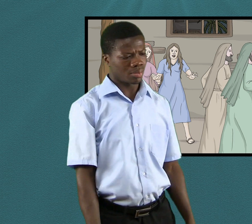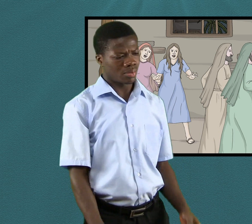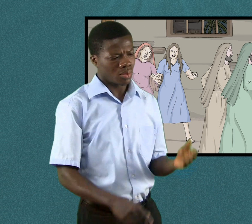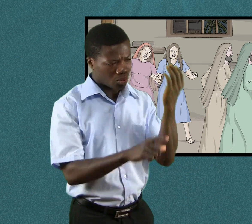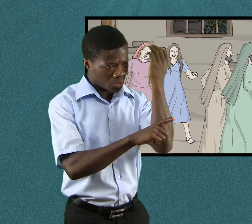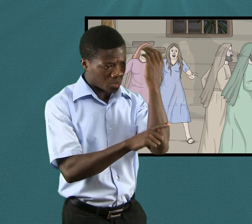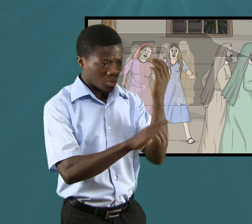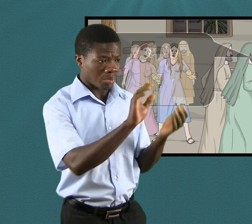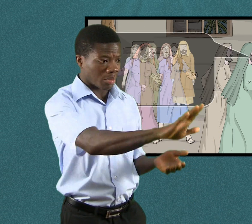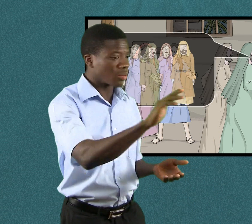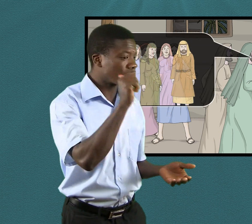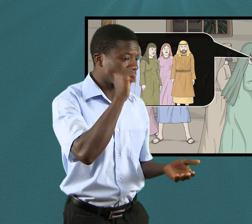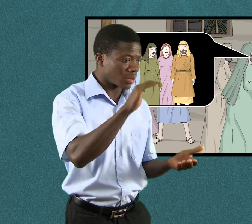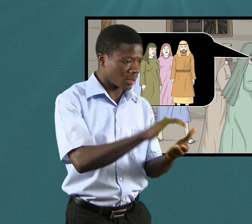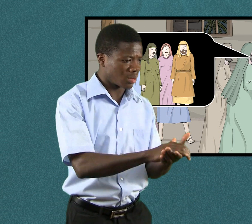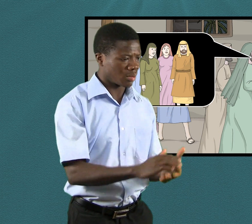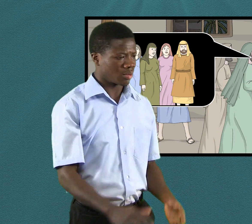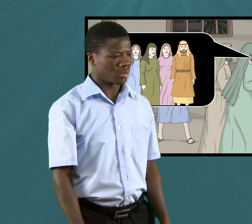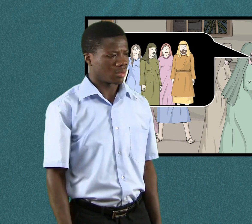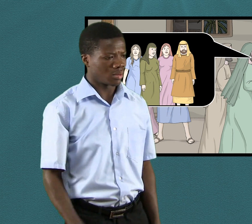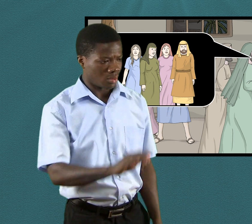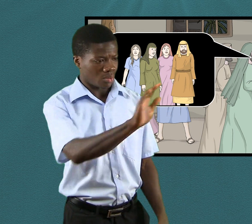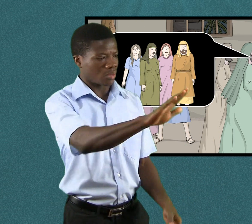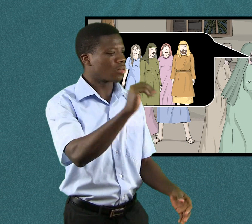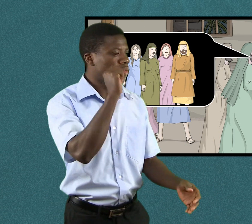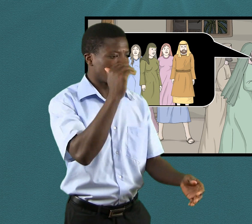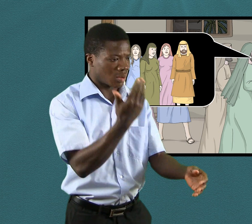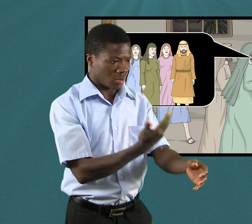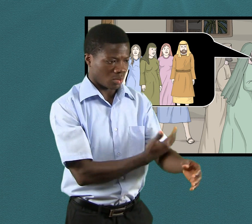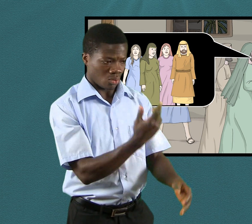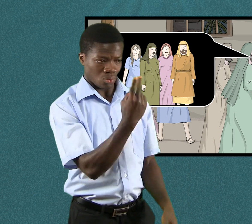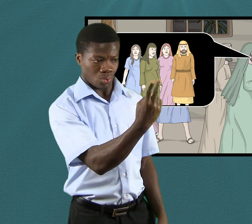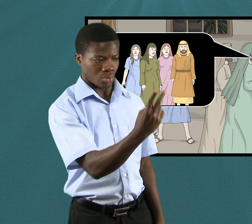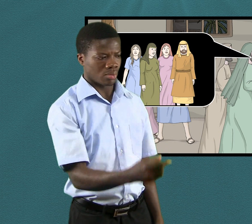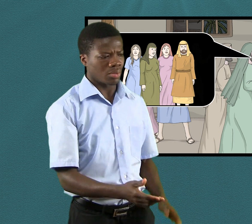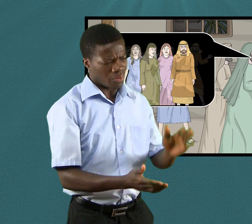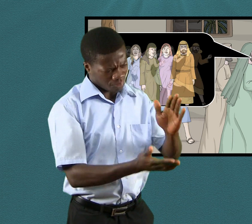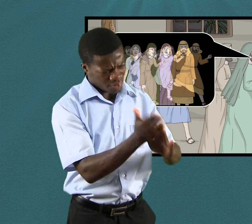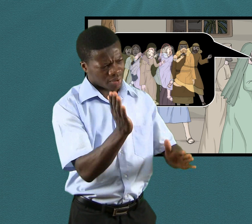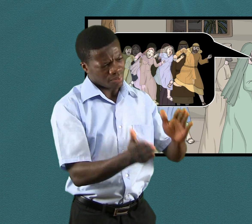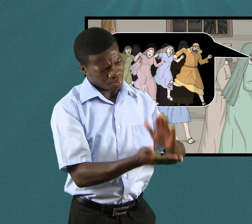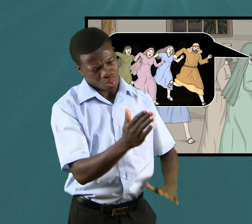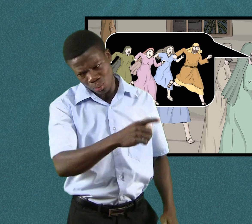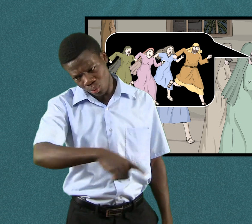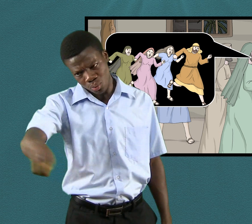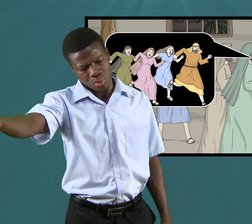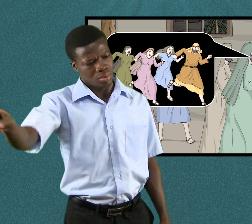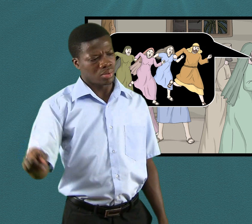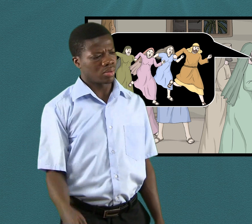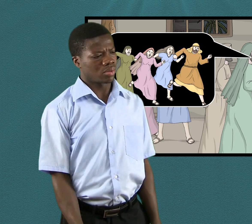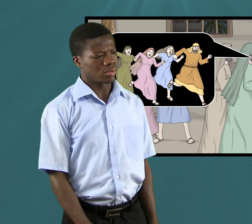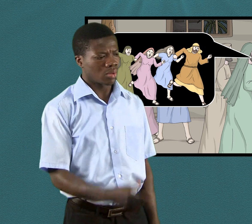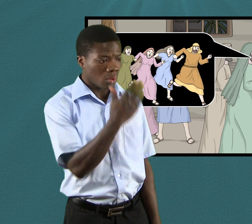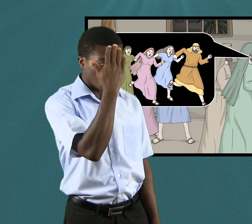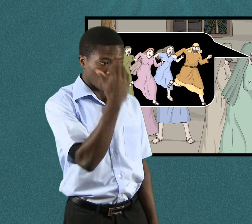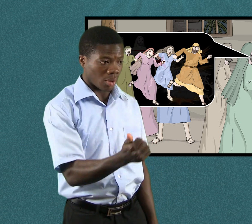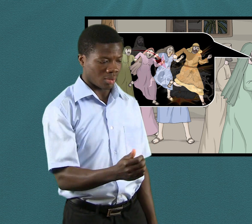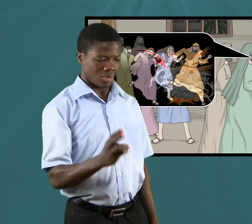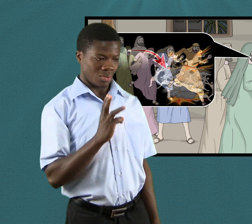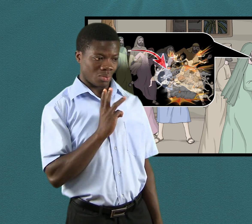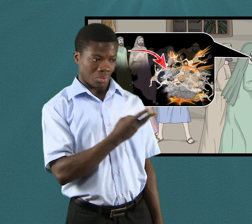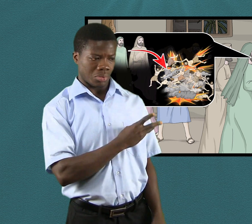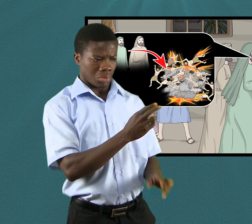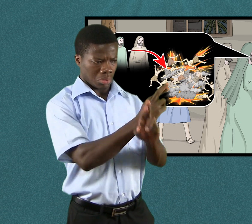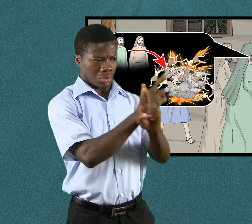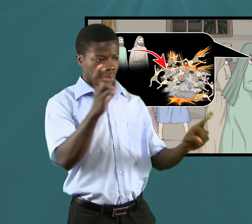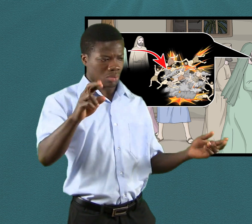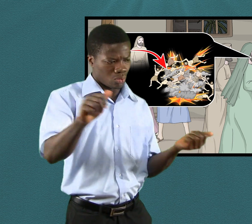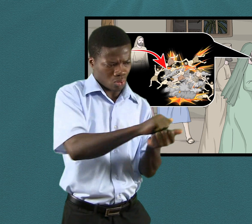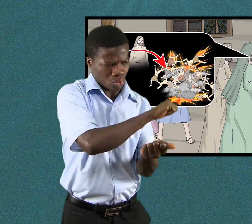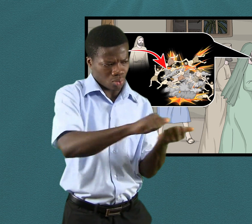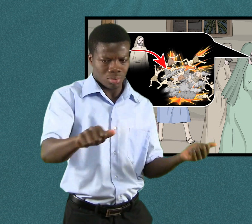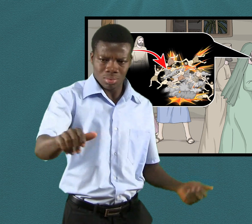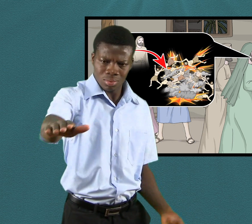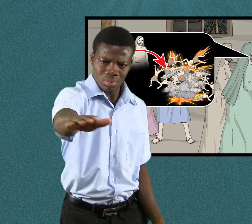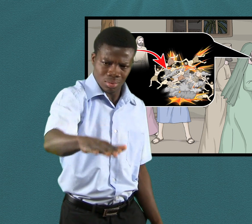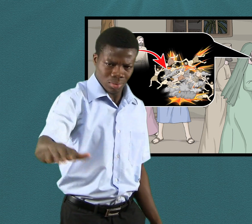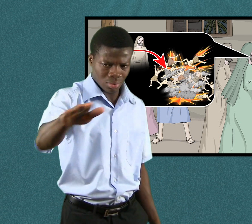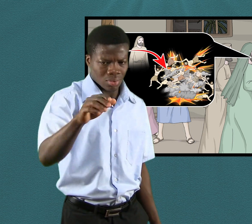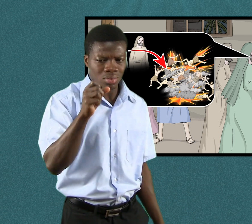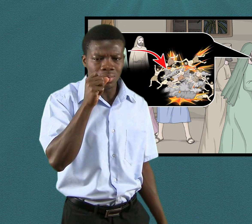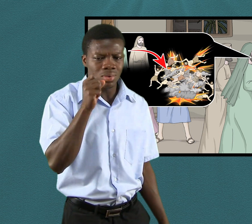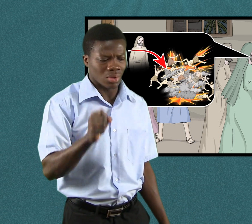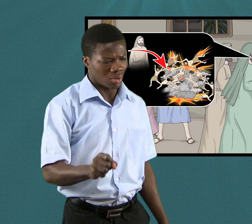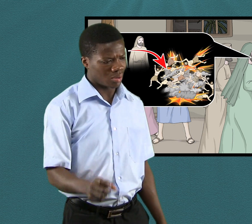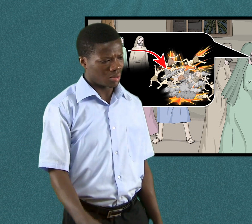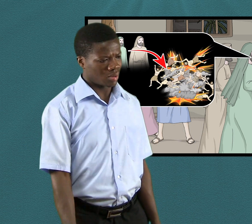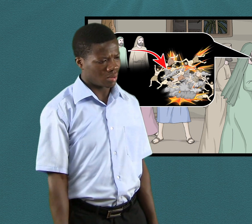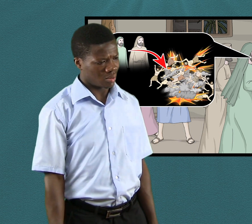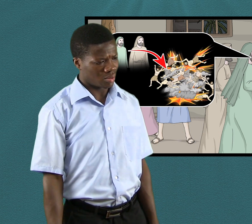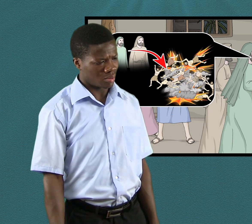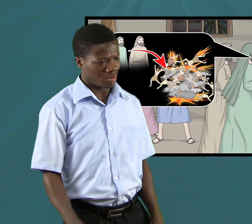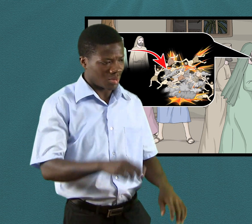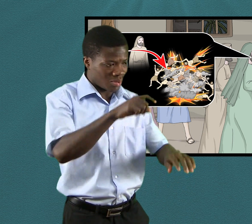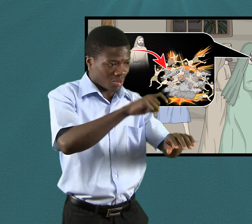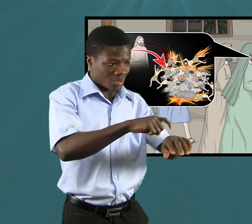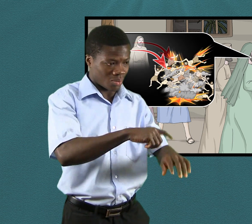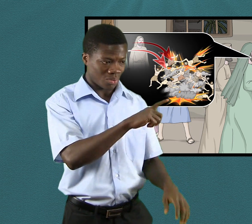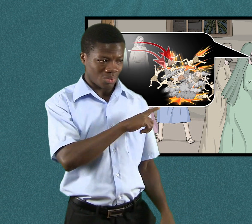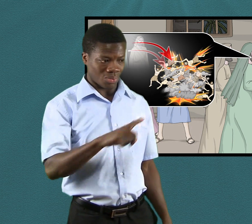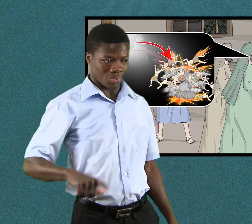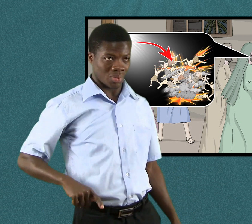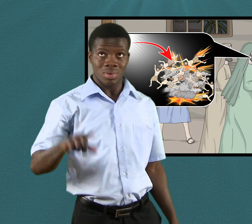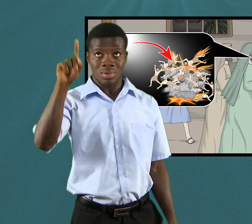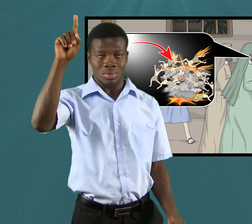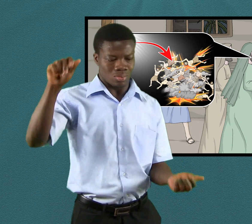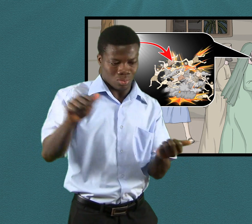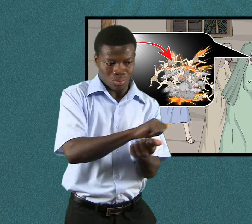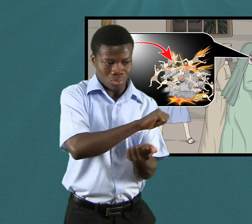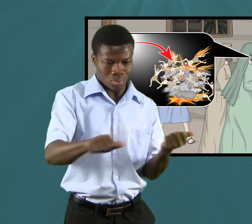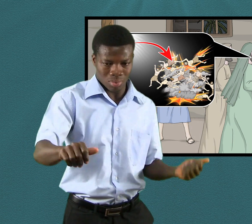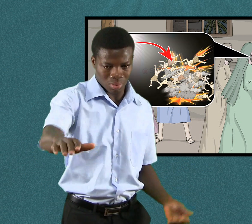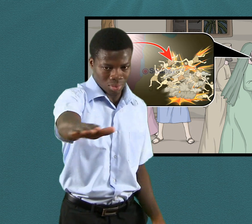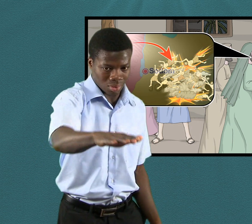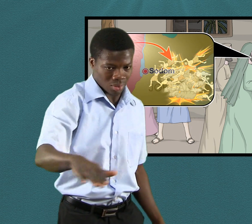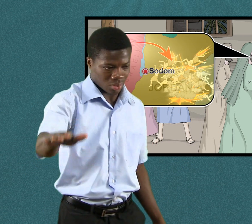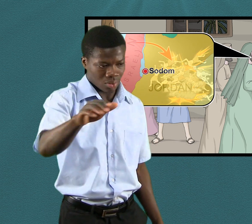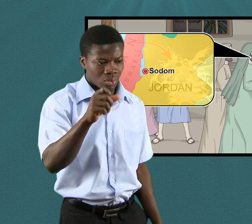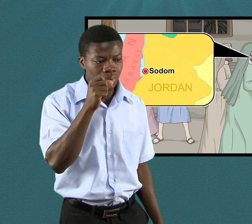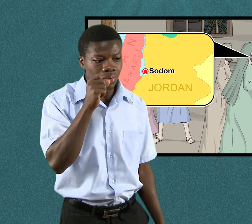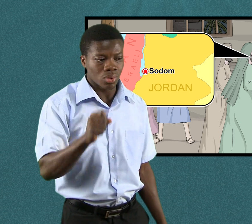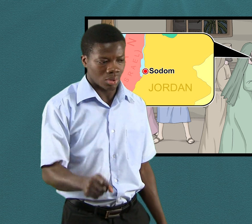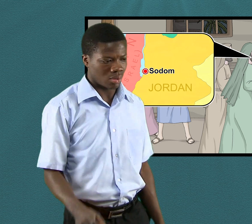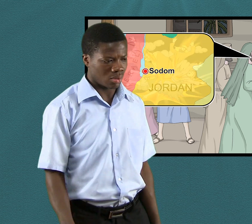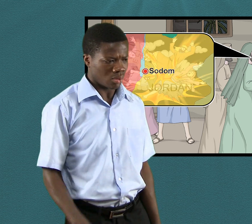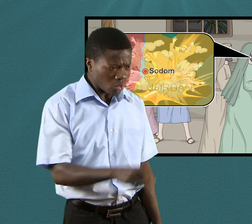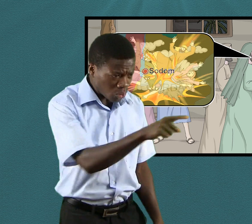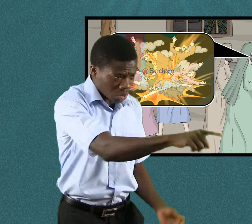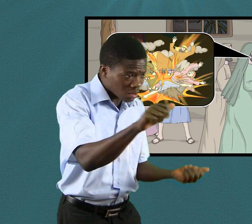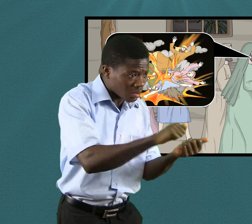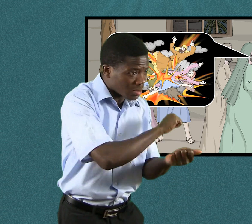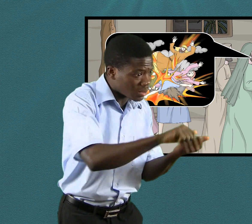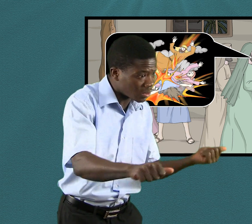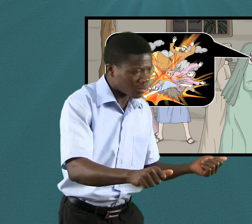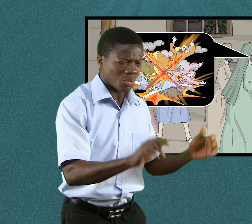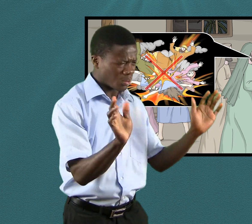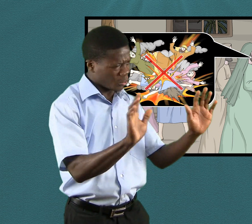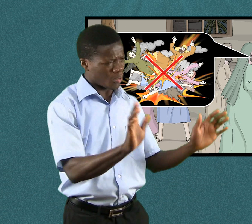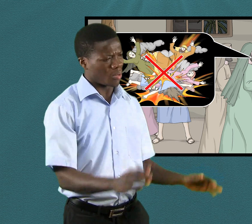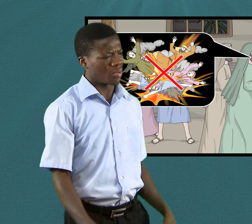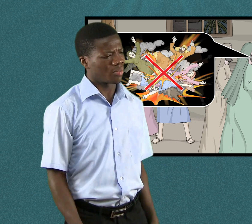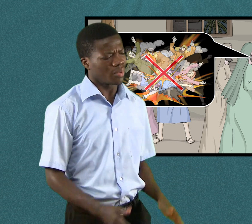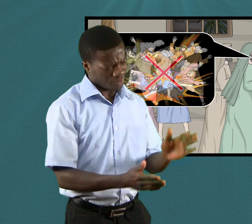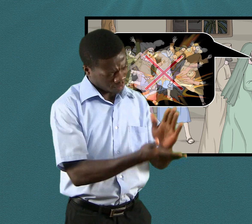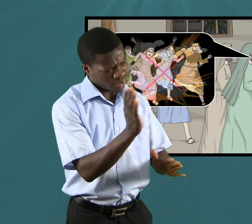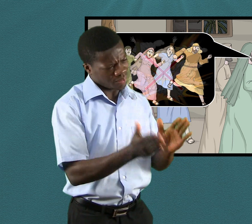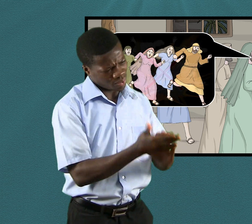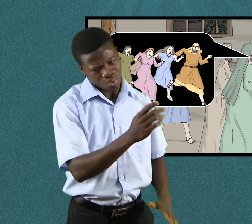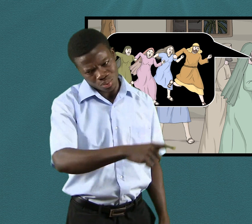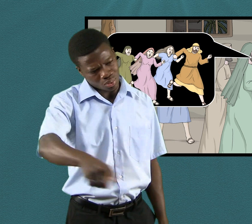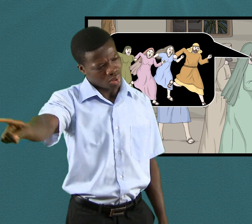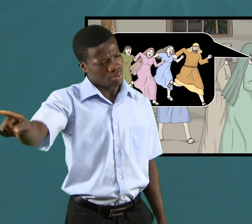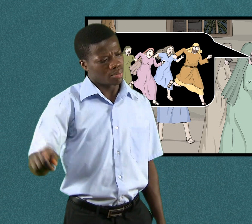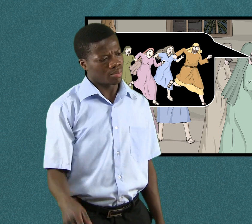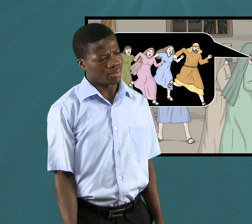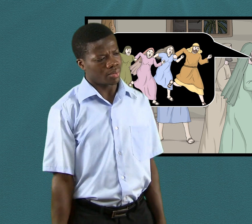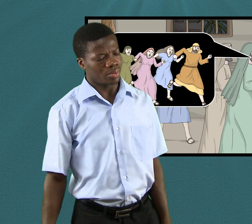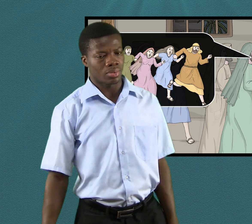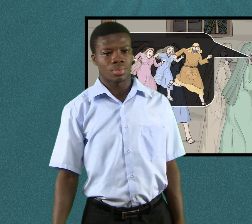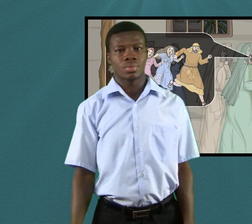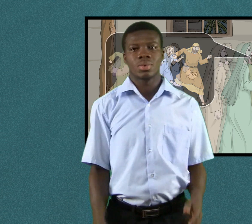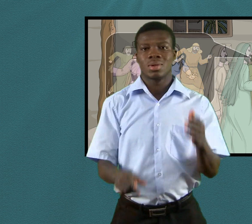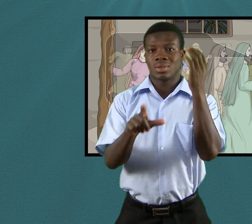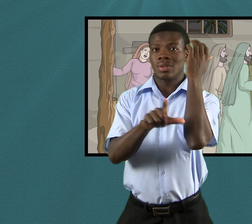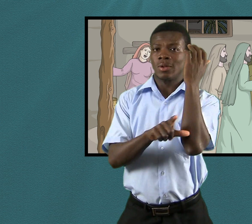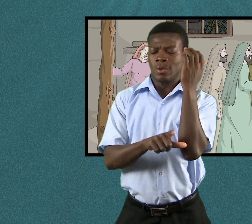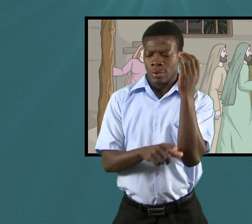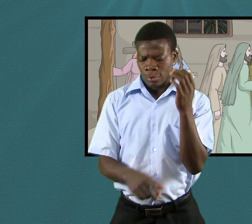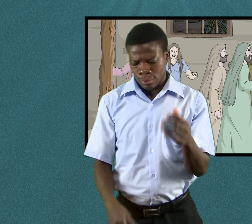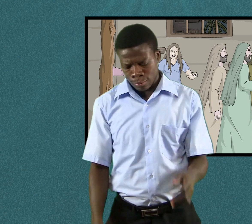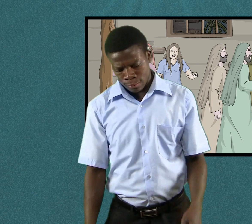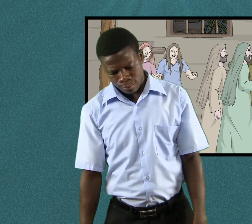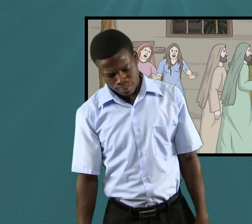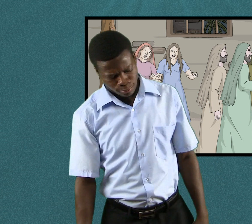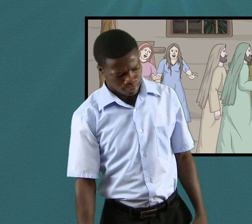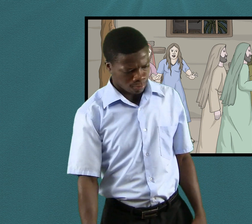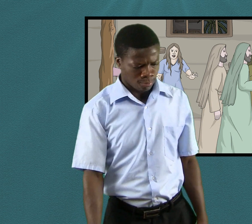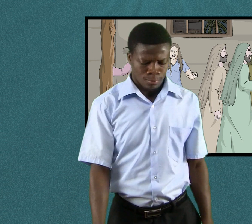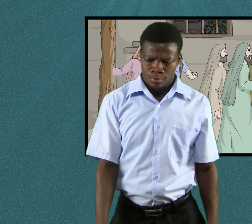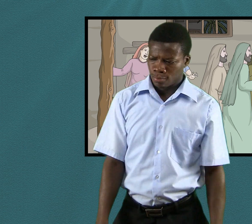Take your wife and your two daughters who are here, or you will be swept away in the punishment of the city.”